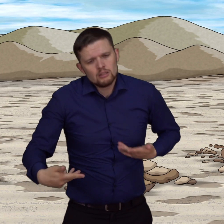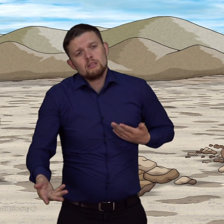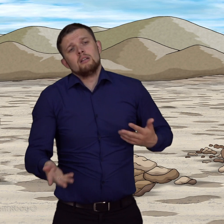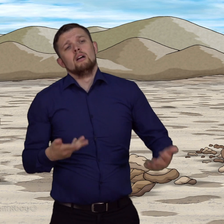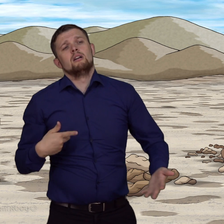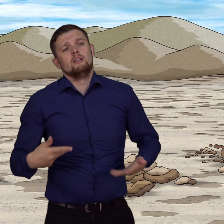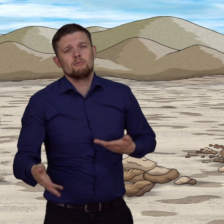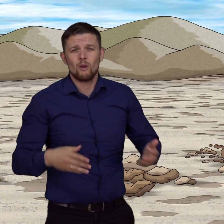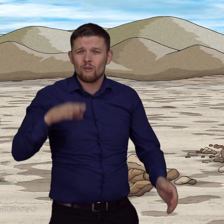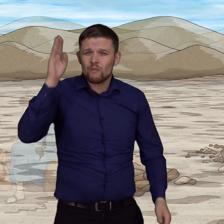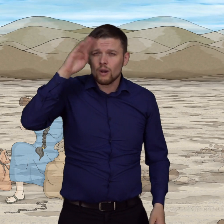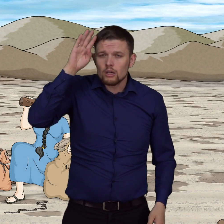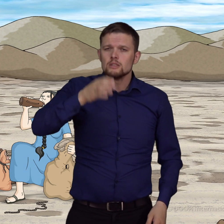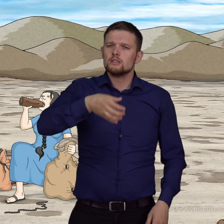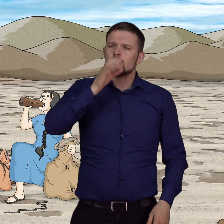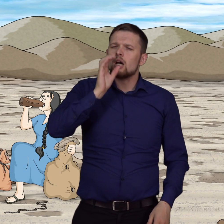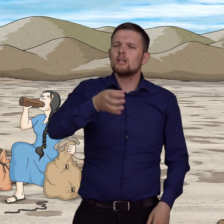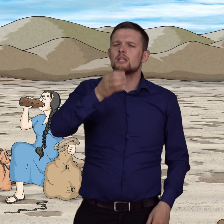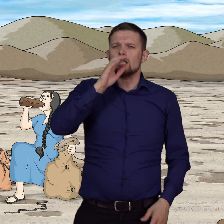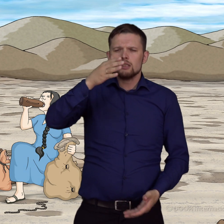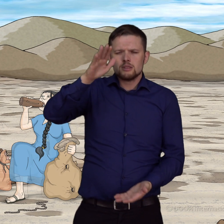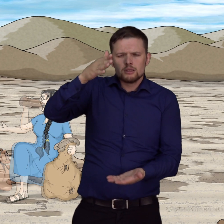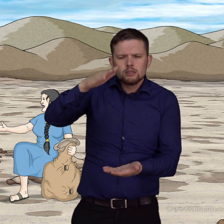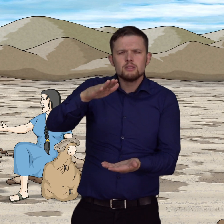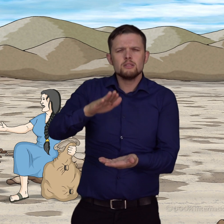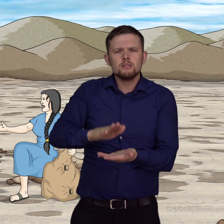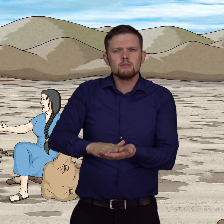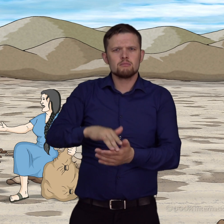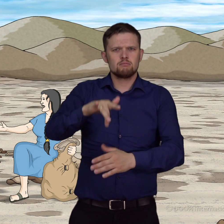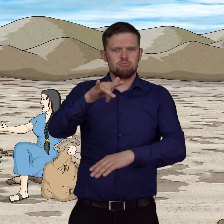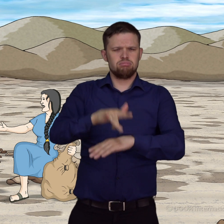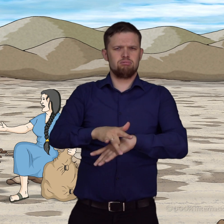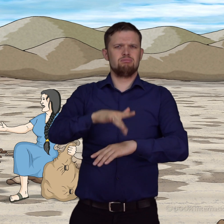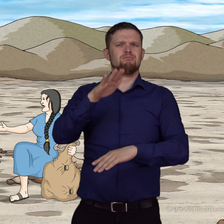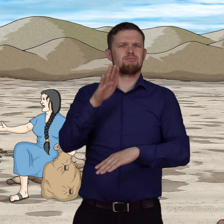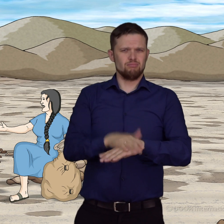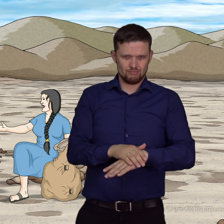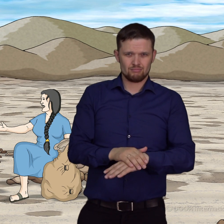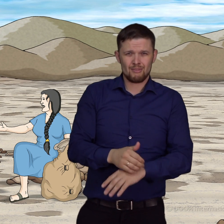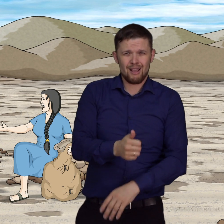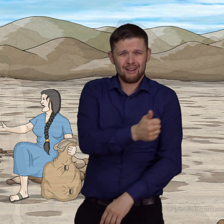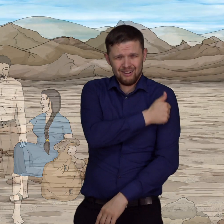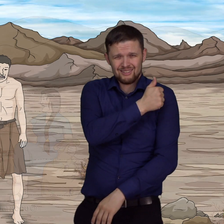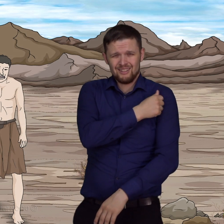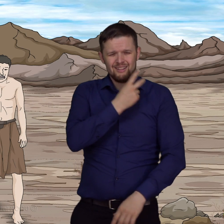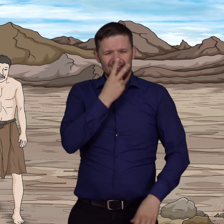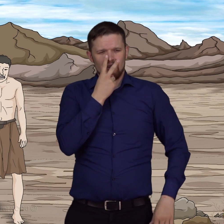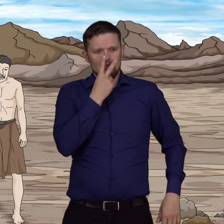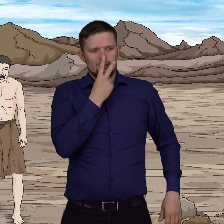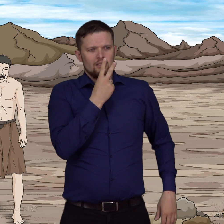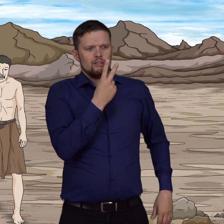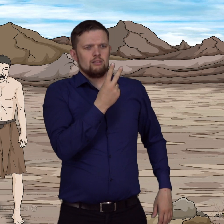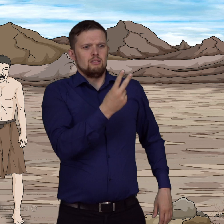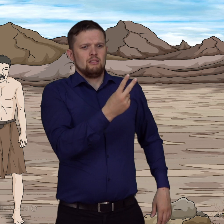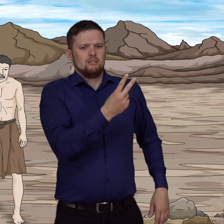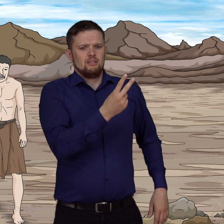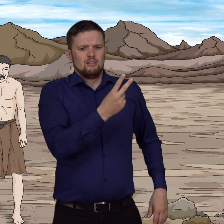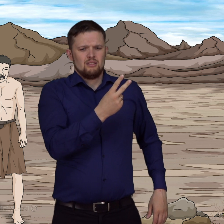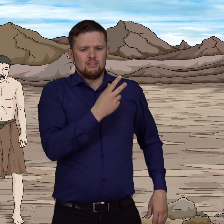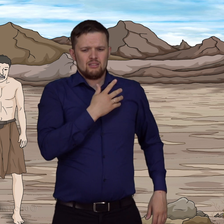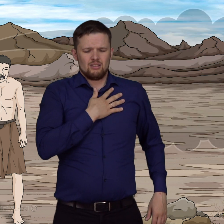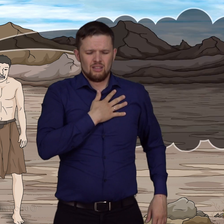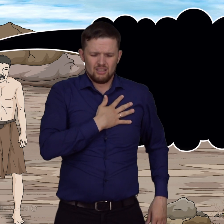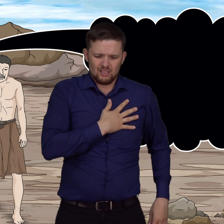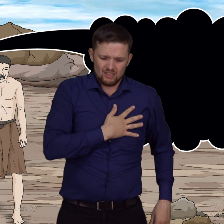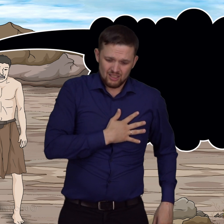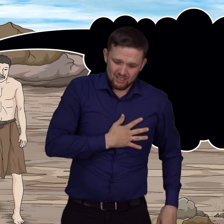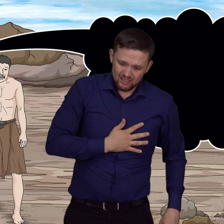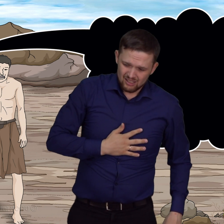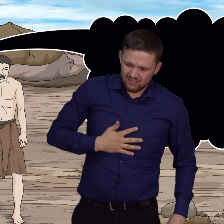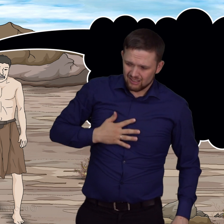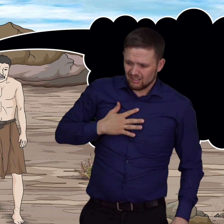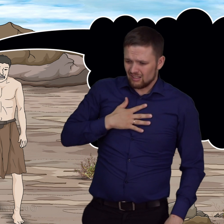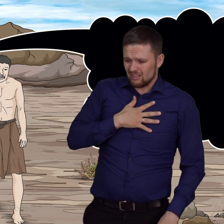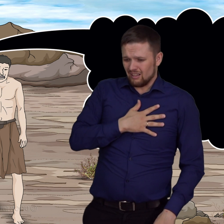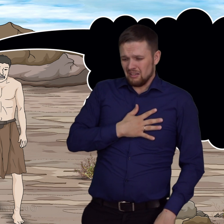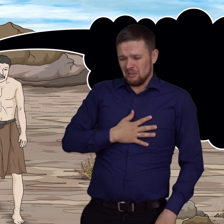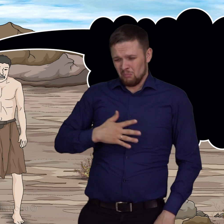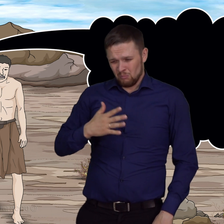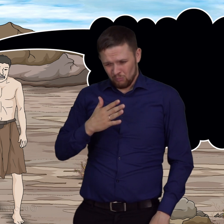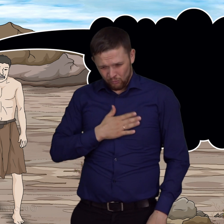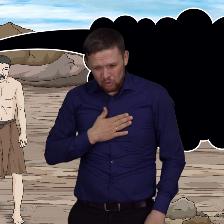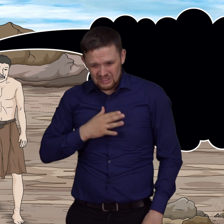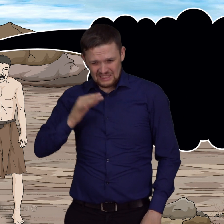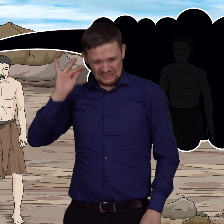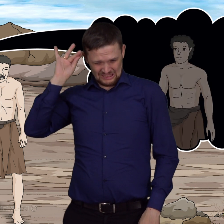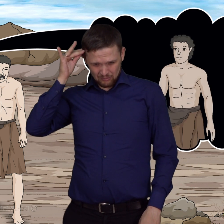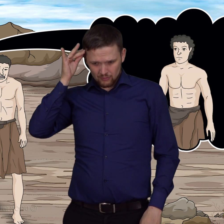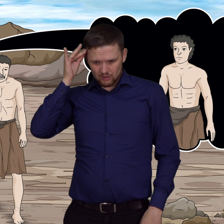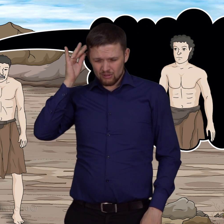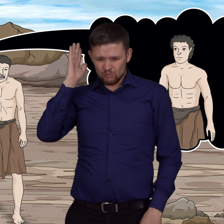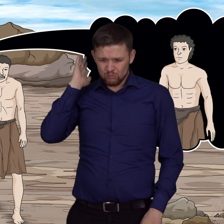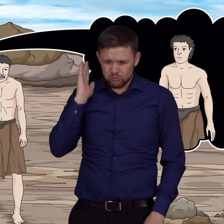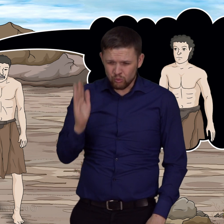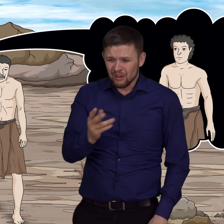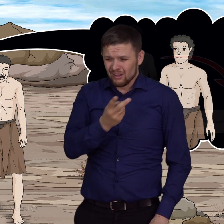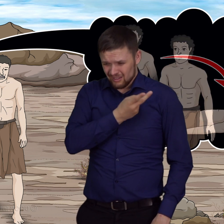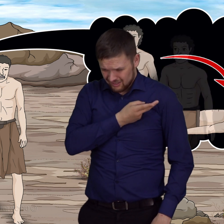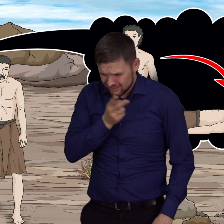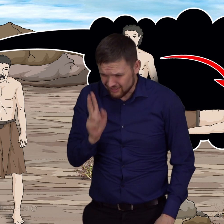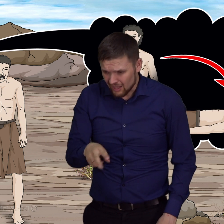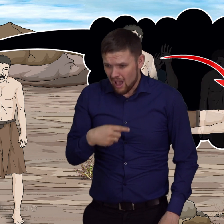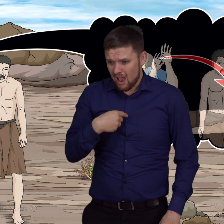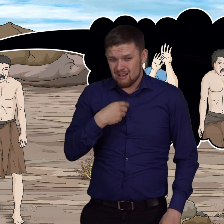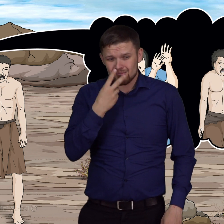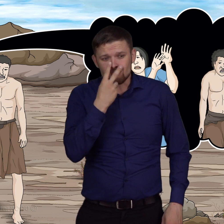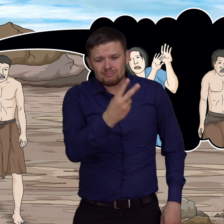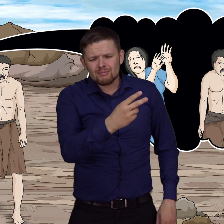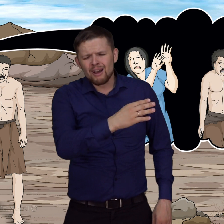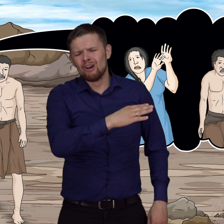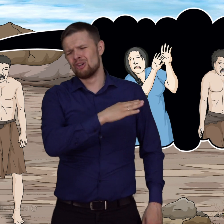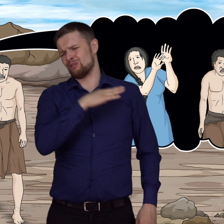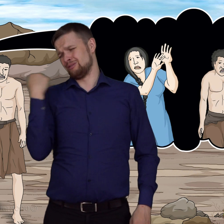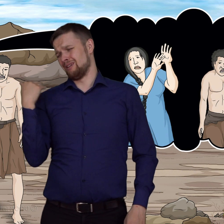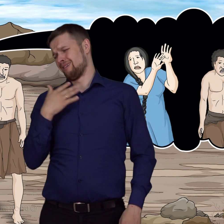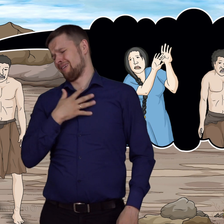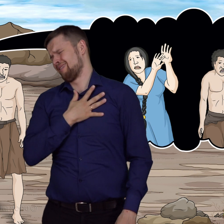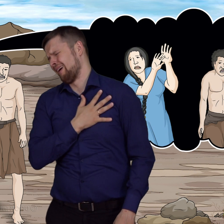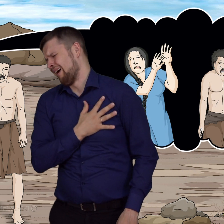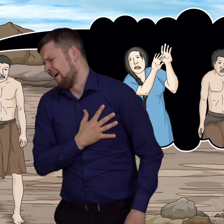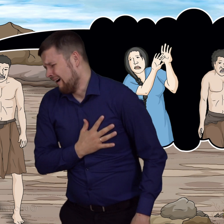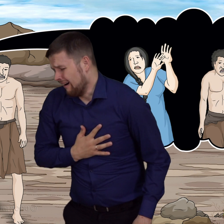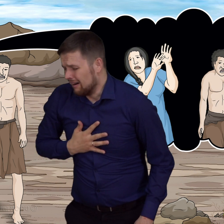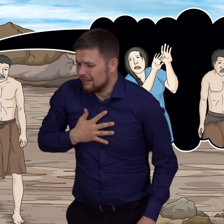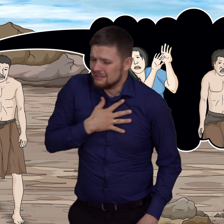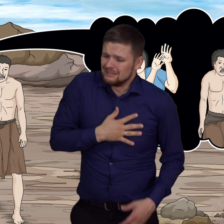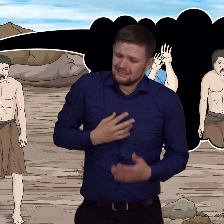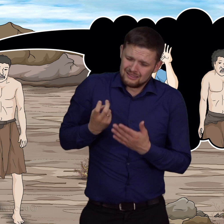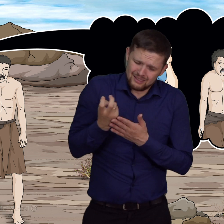When the water in the skin was gone, she left the boy under one of the bushes.